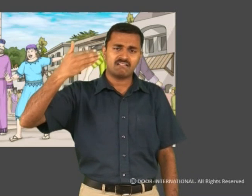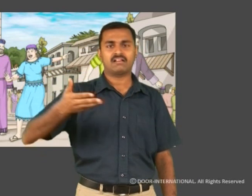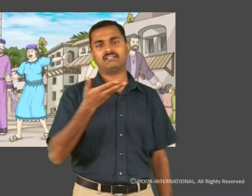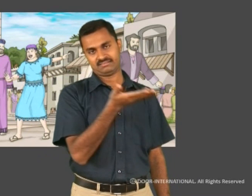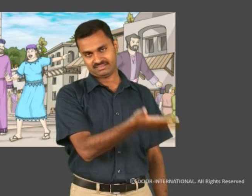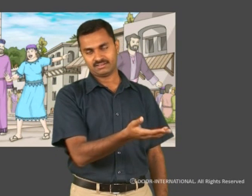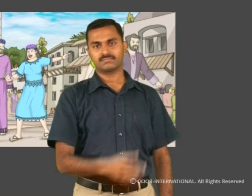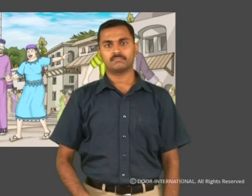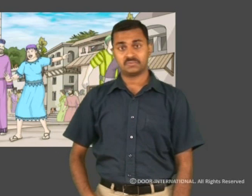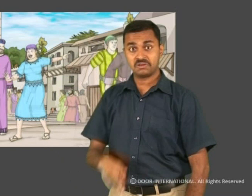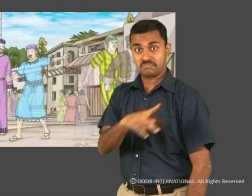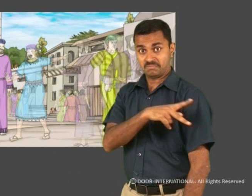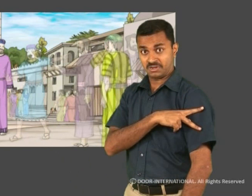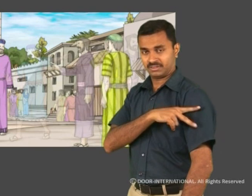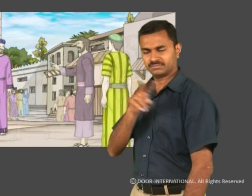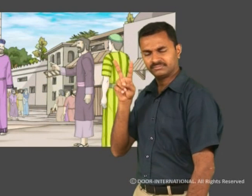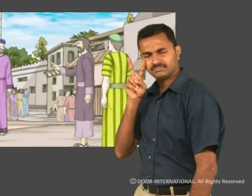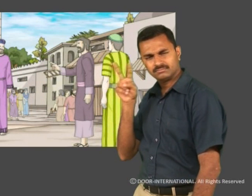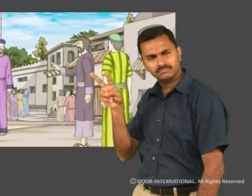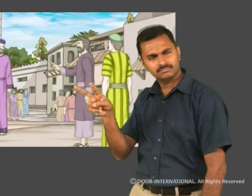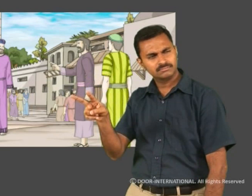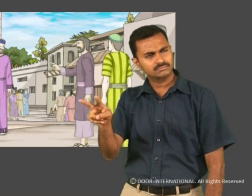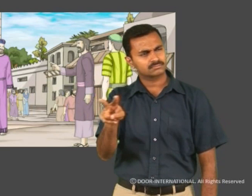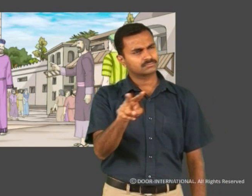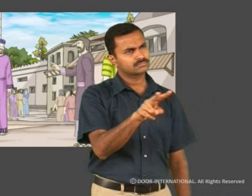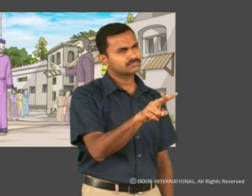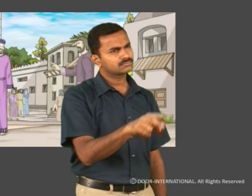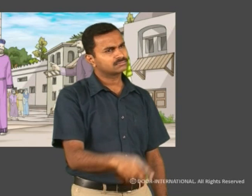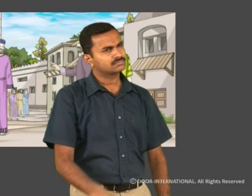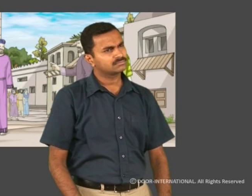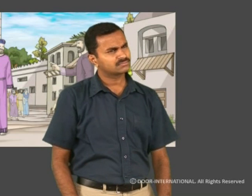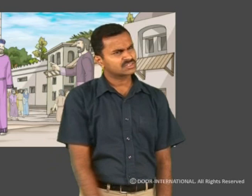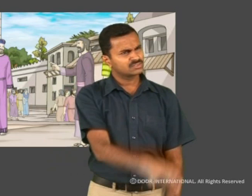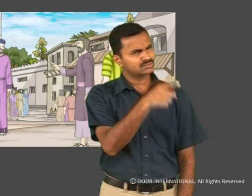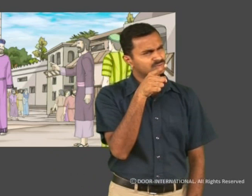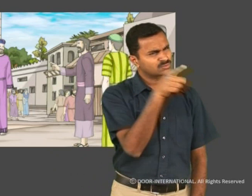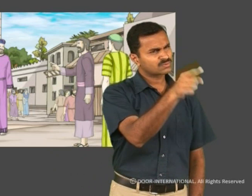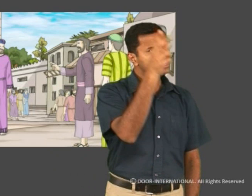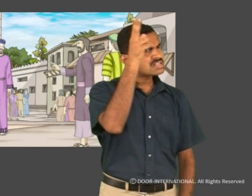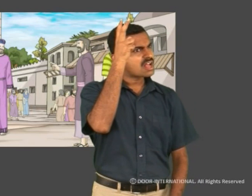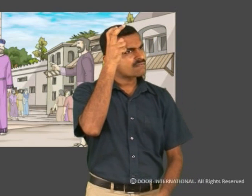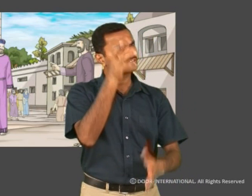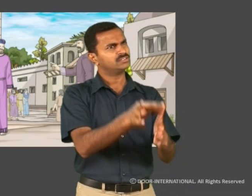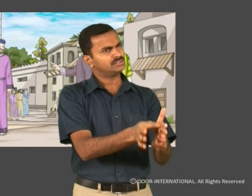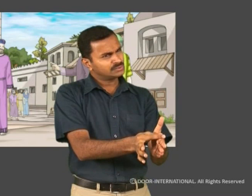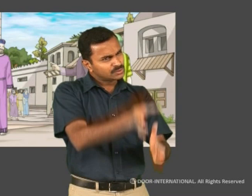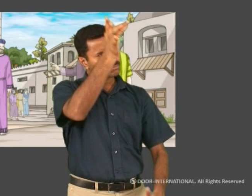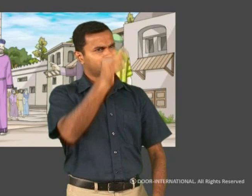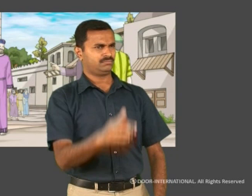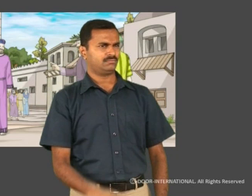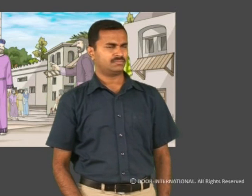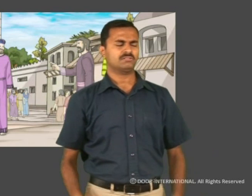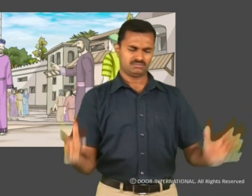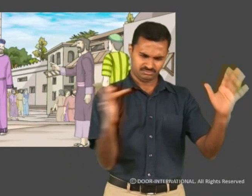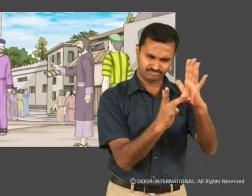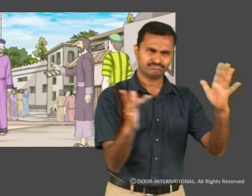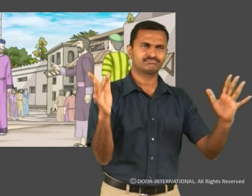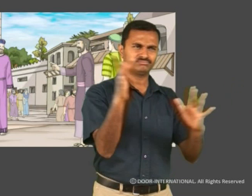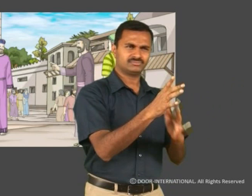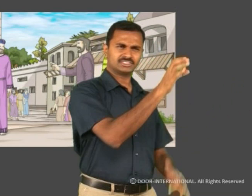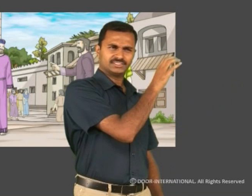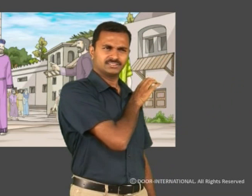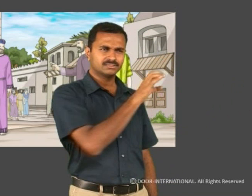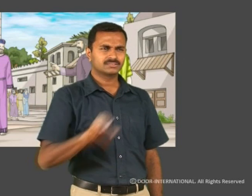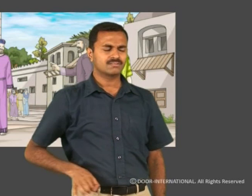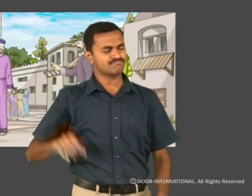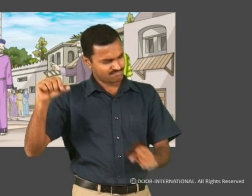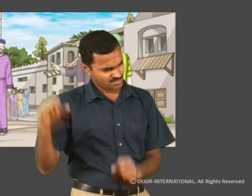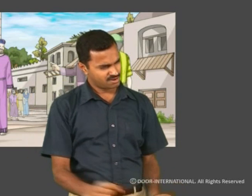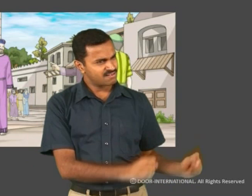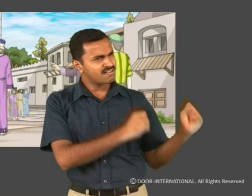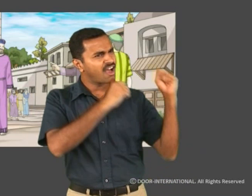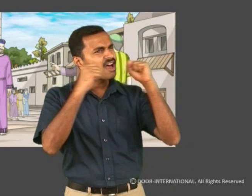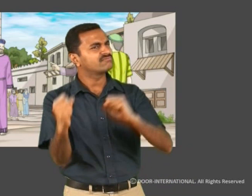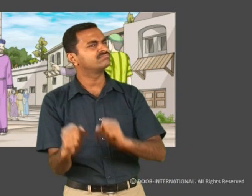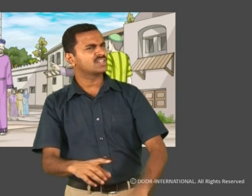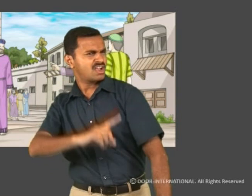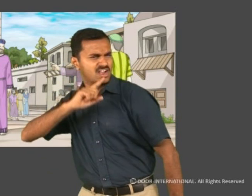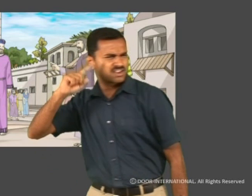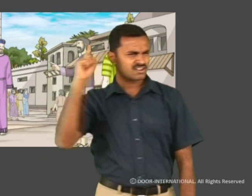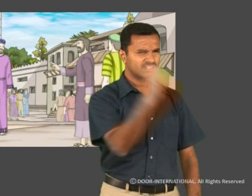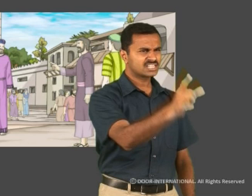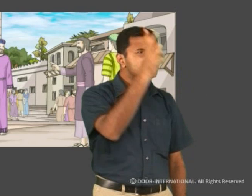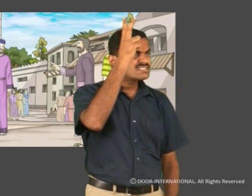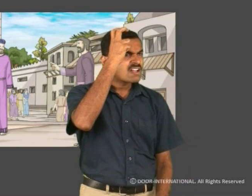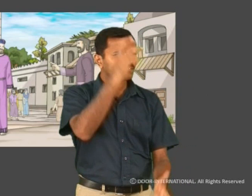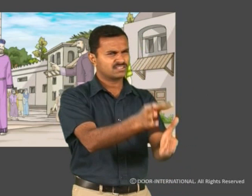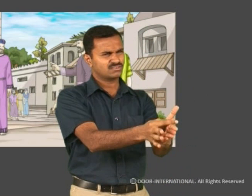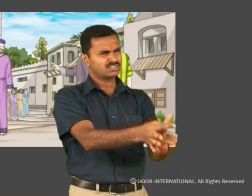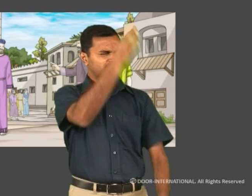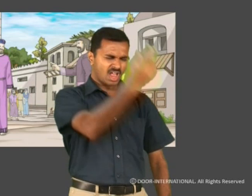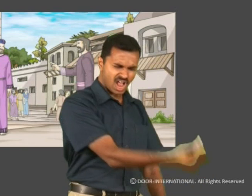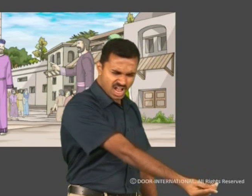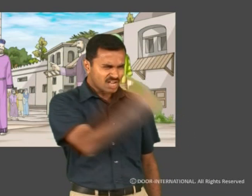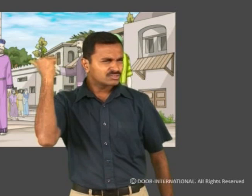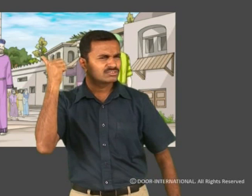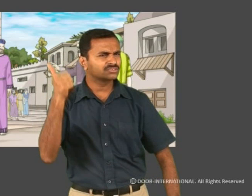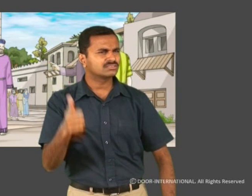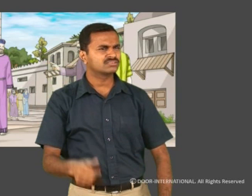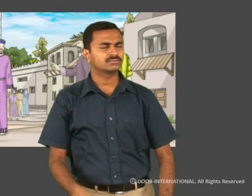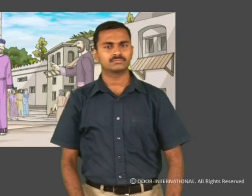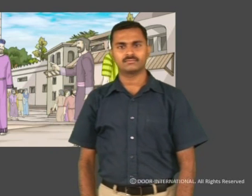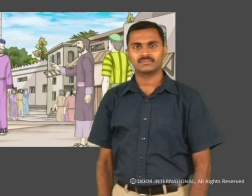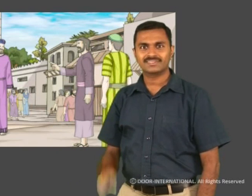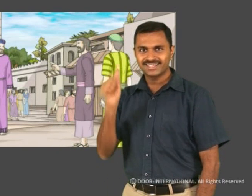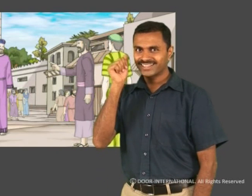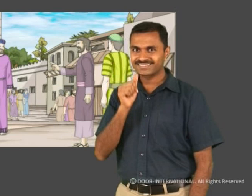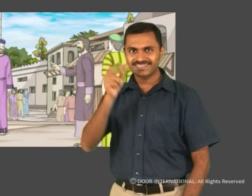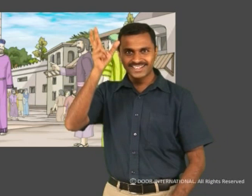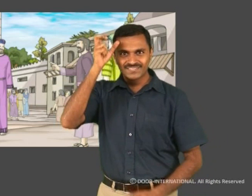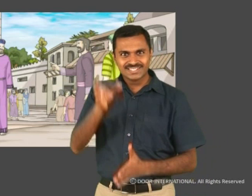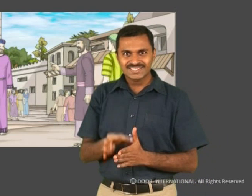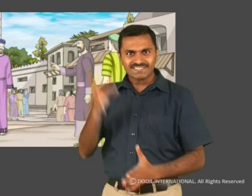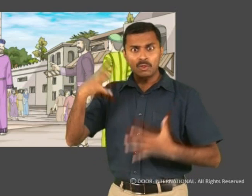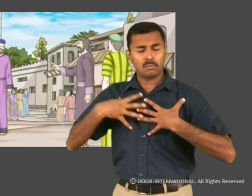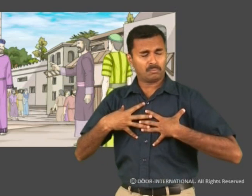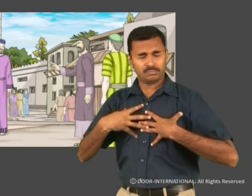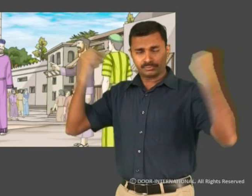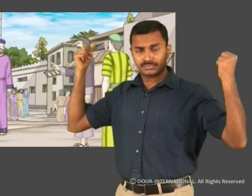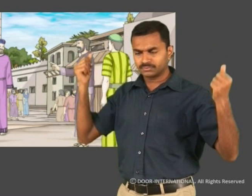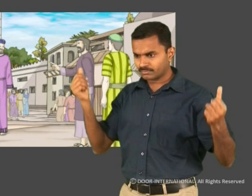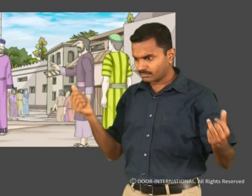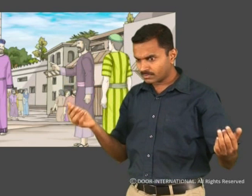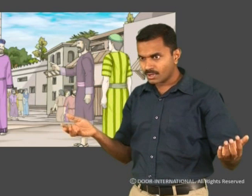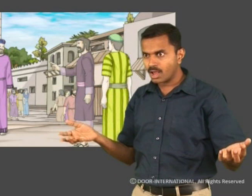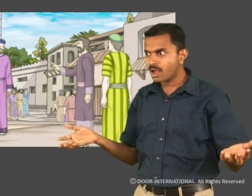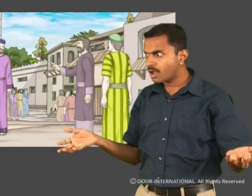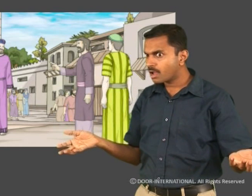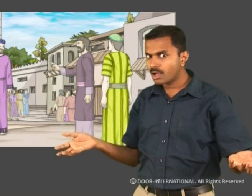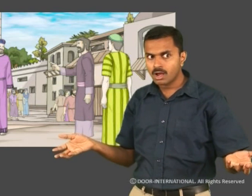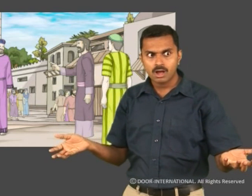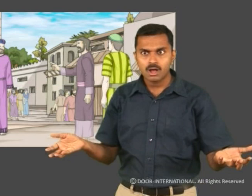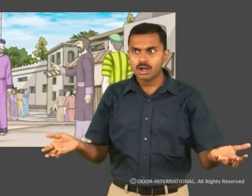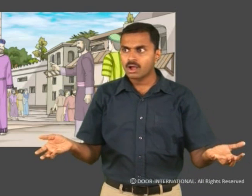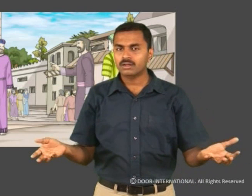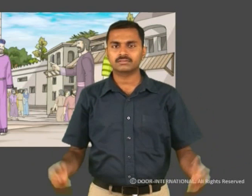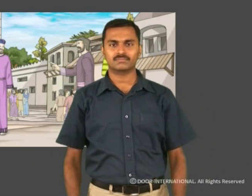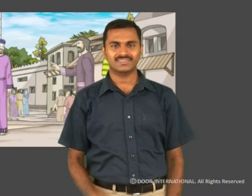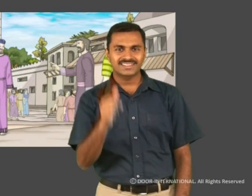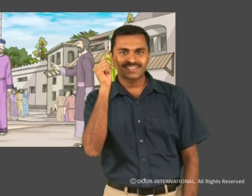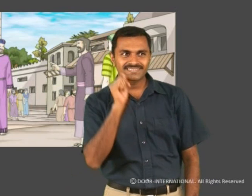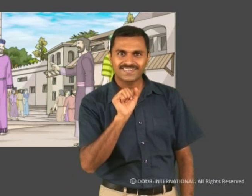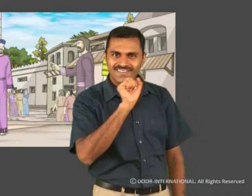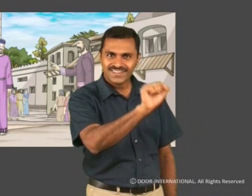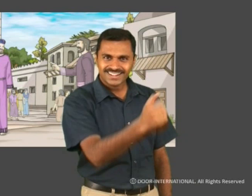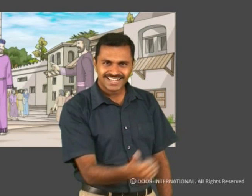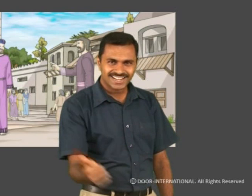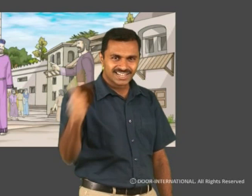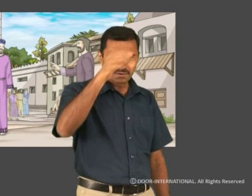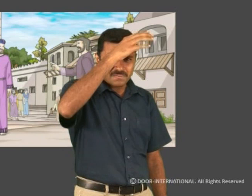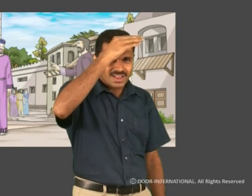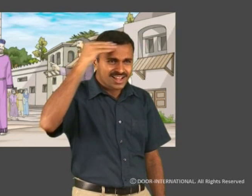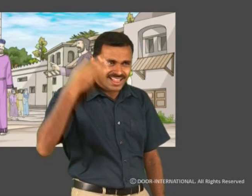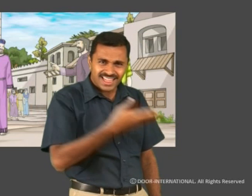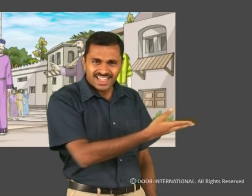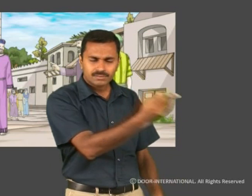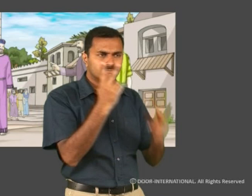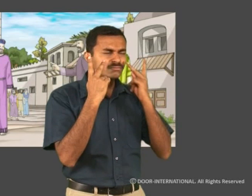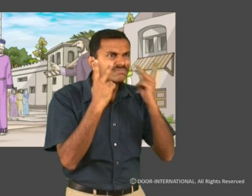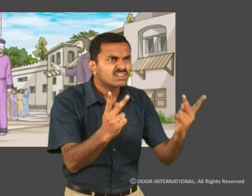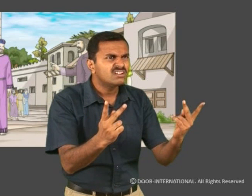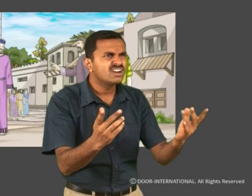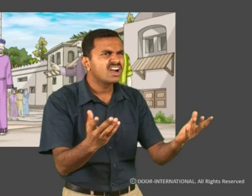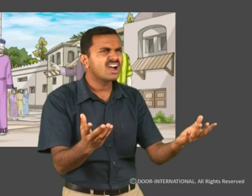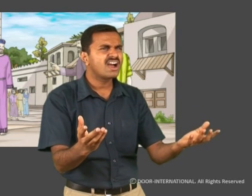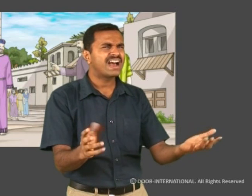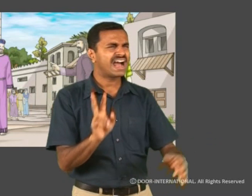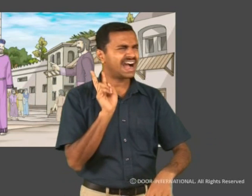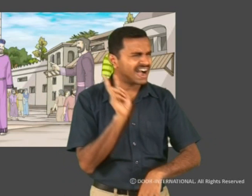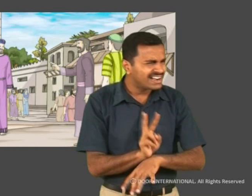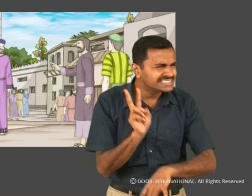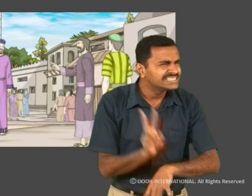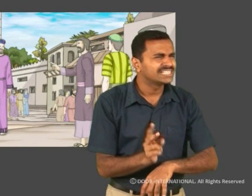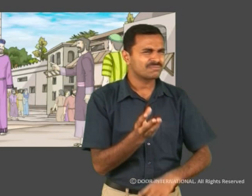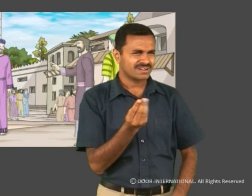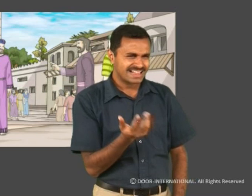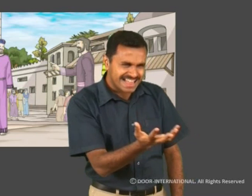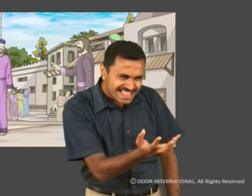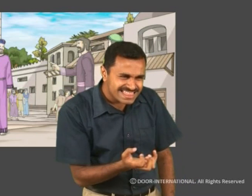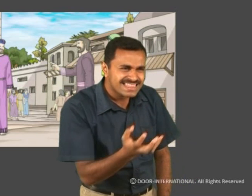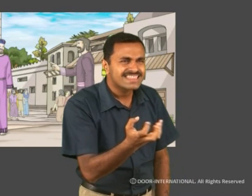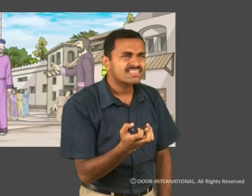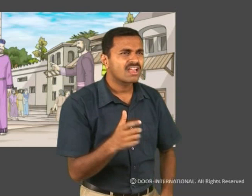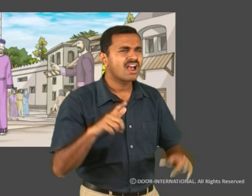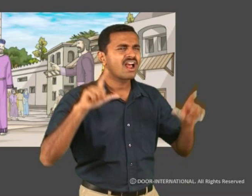Eventually Paul grew so aggravated that he turned and said to the spirit, “In the name of Jesus Christ I command you to come out of her!”